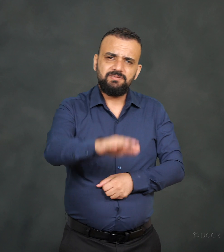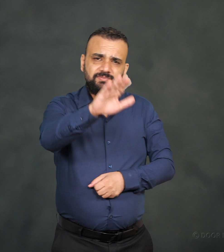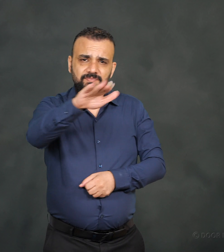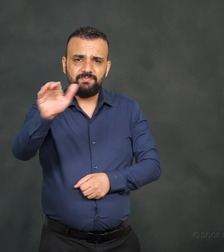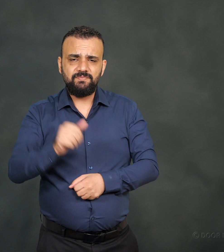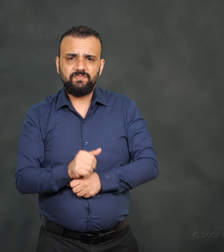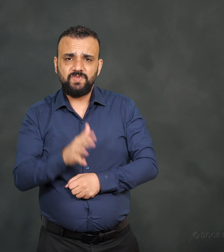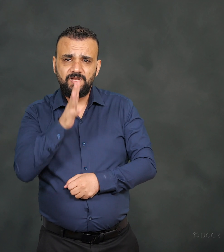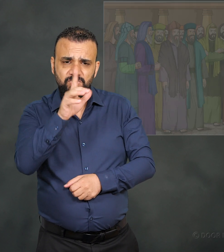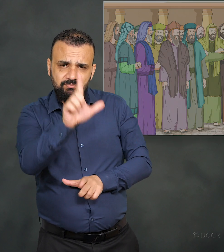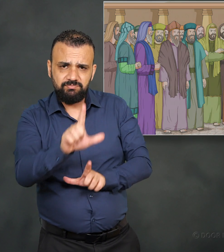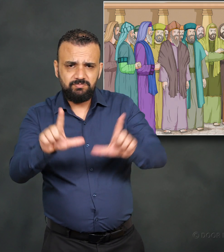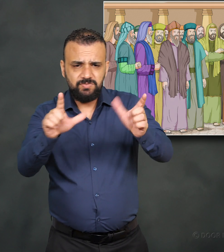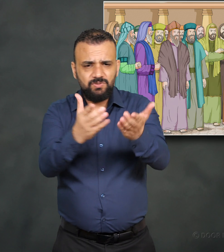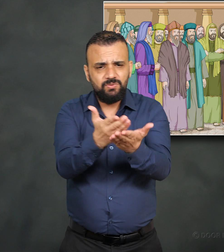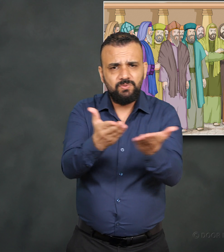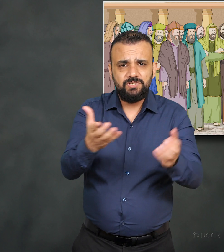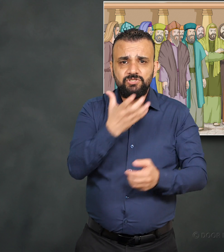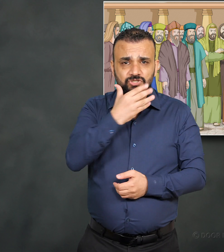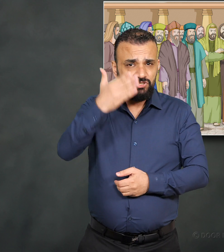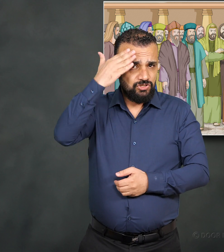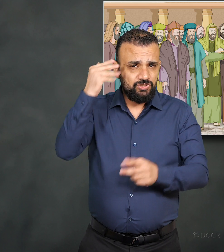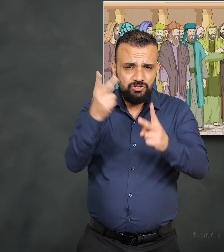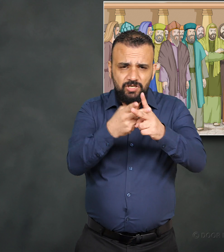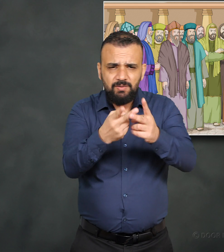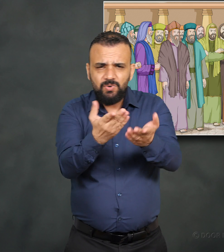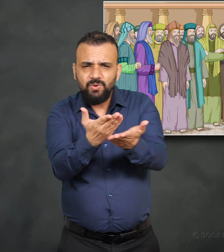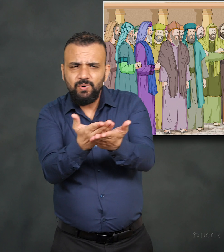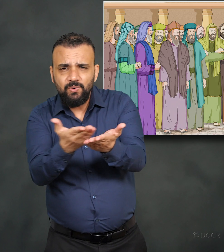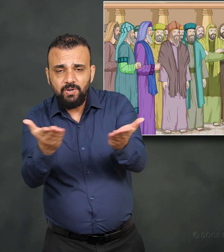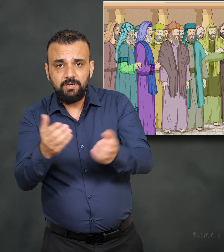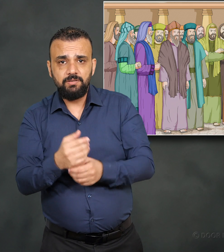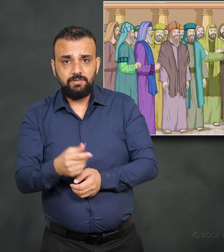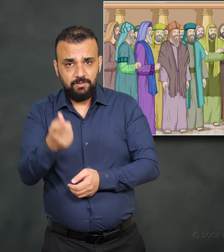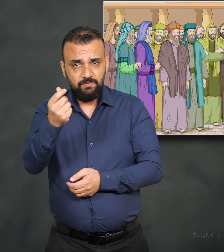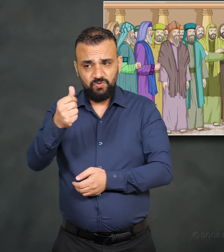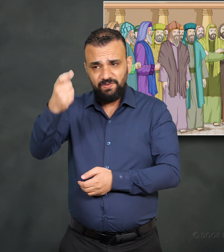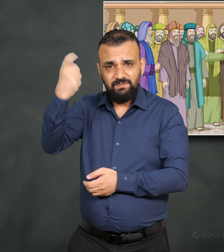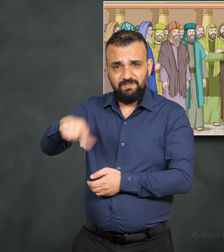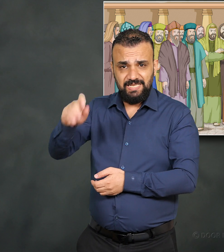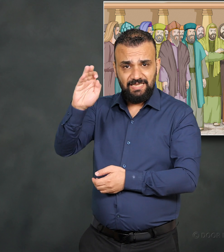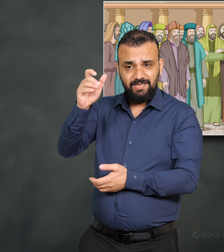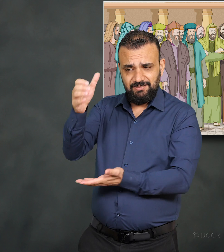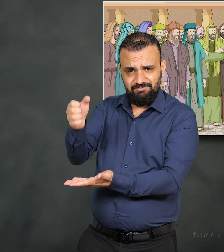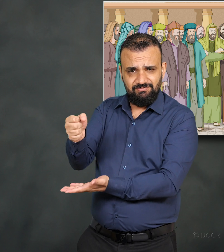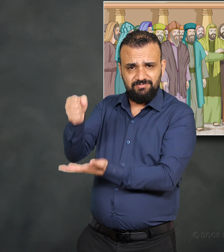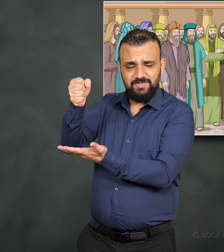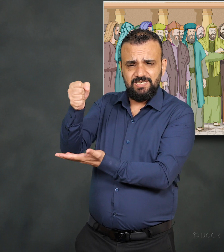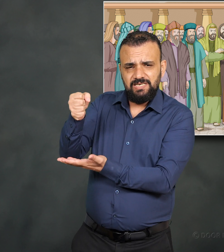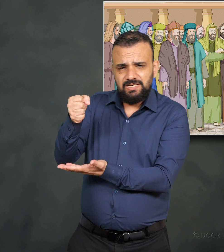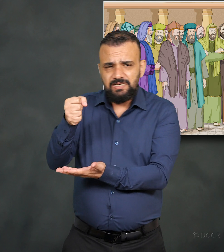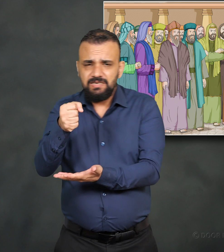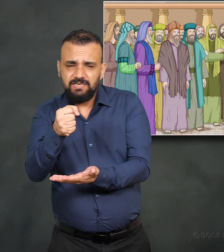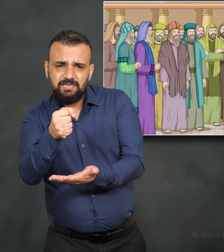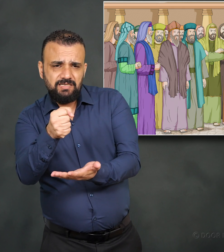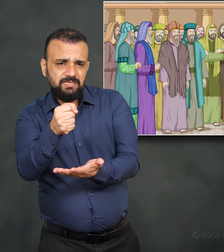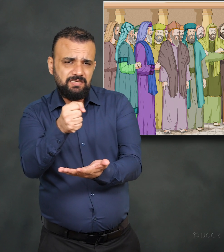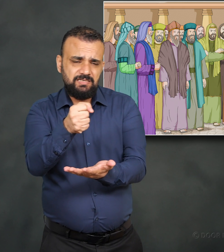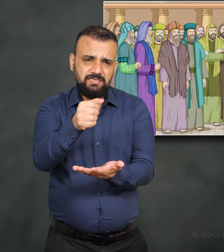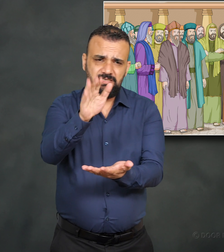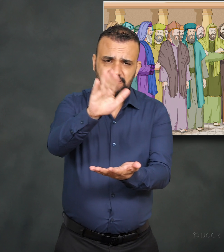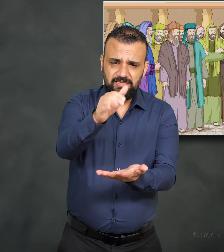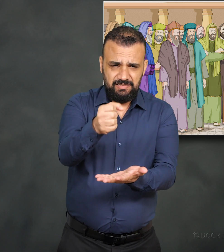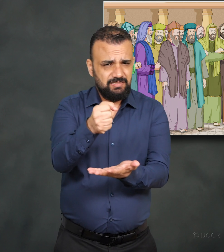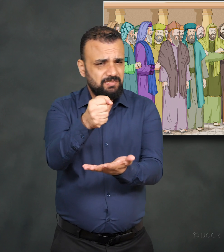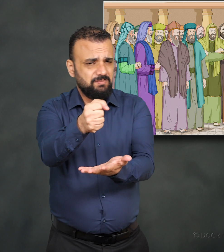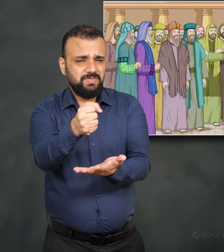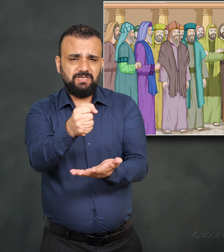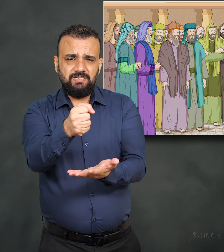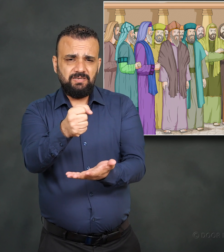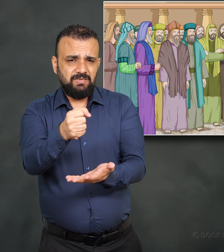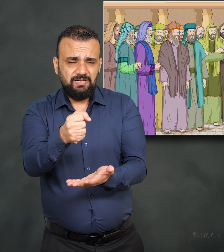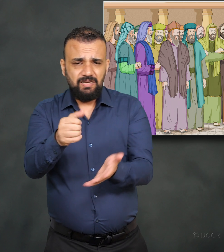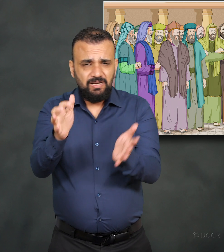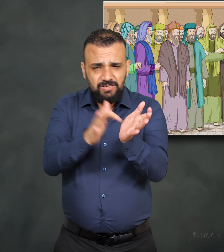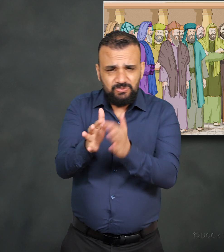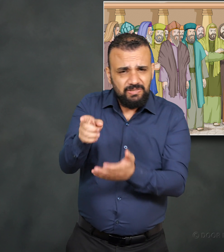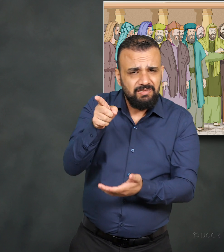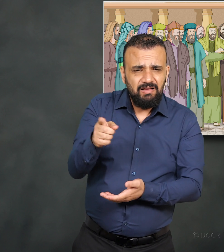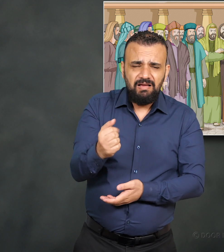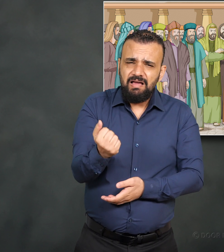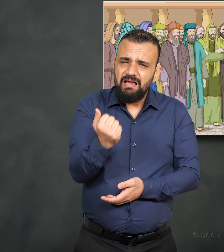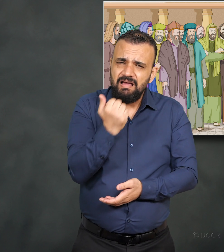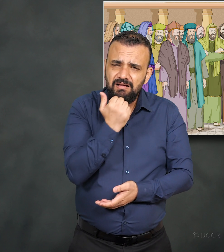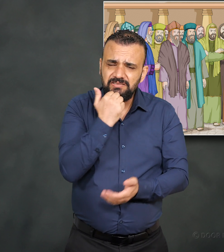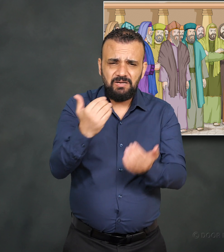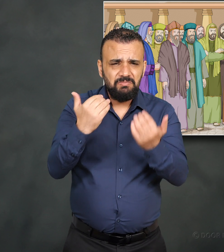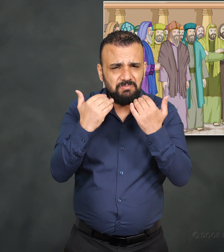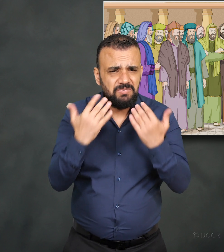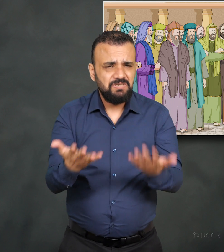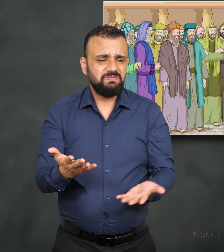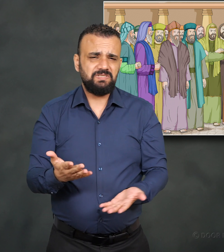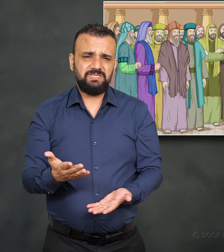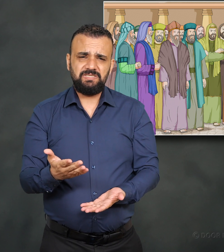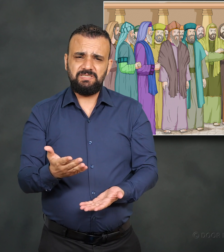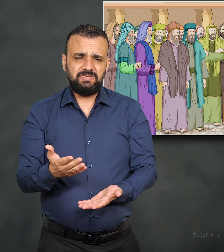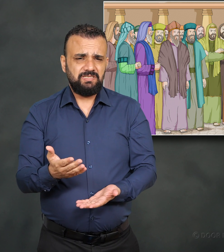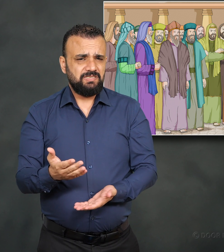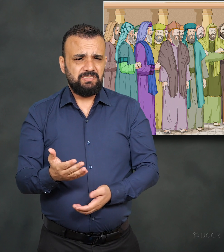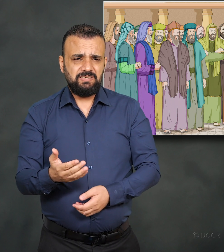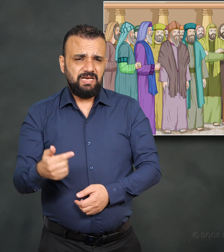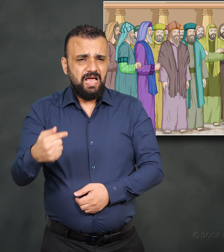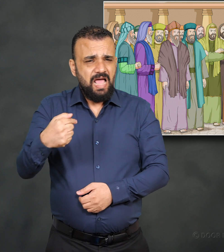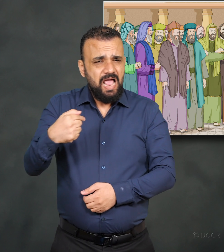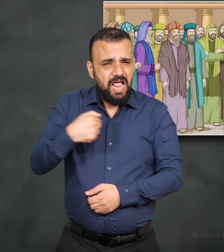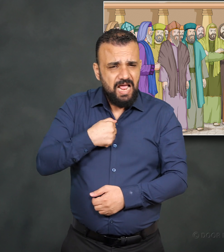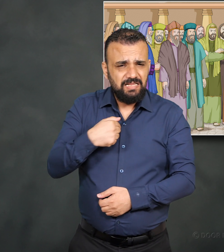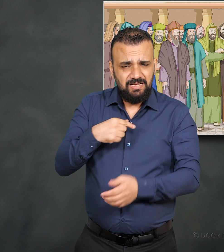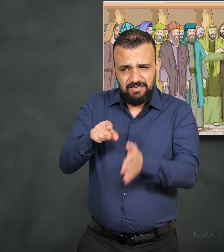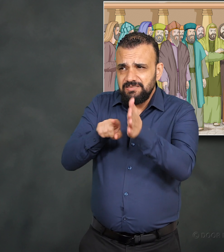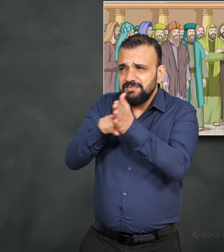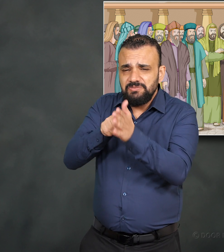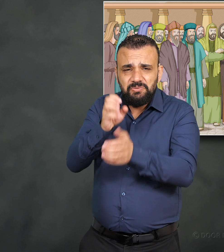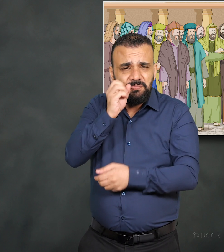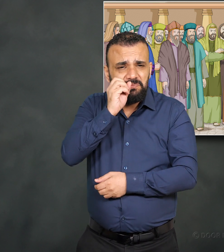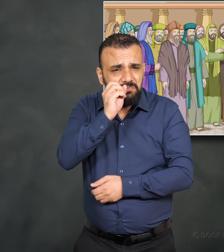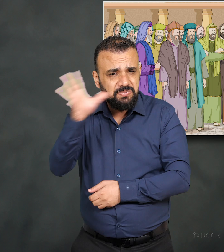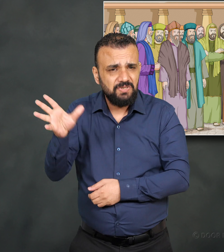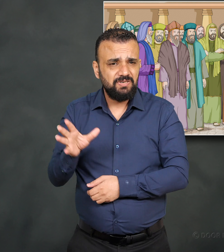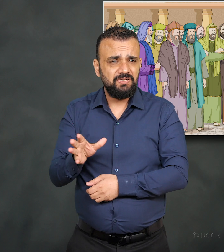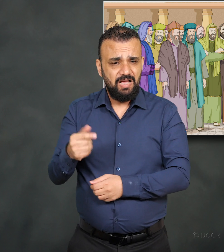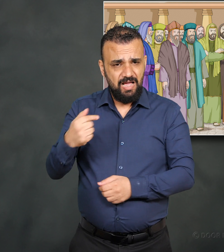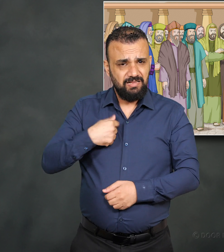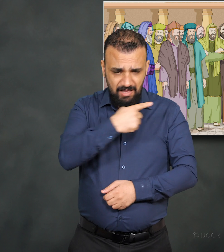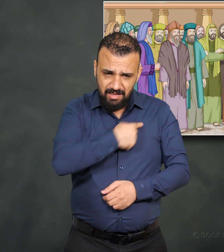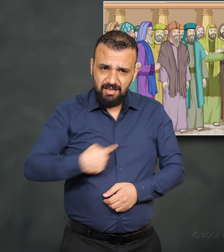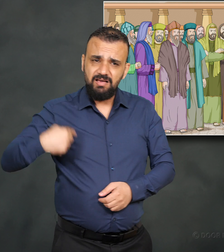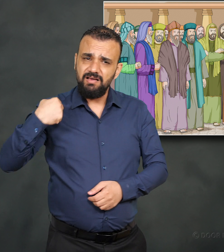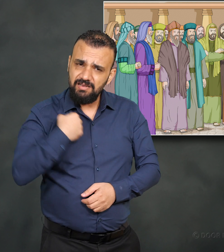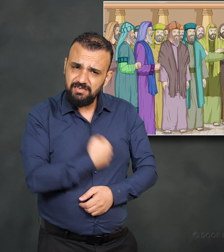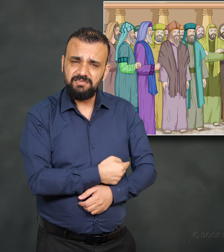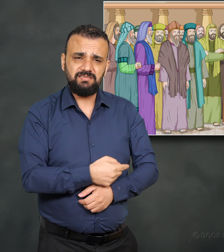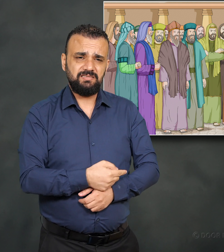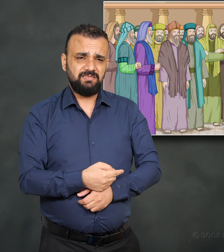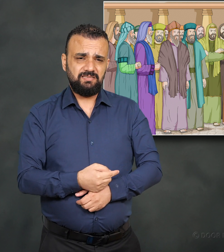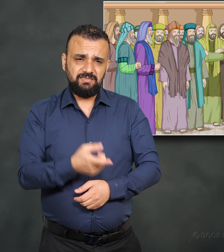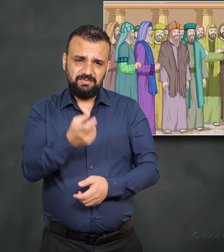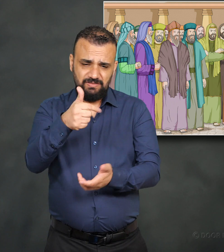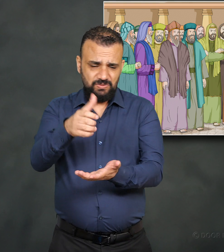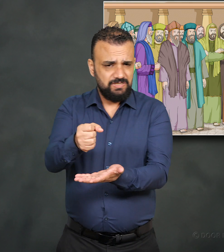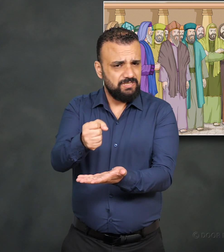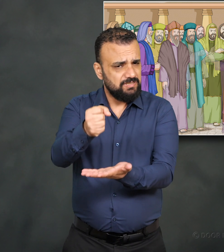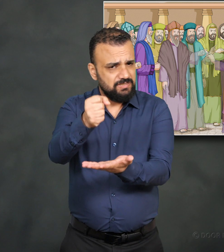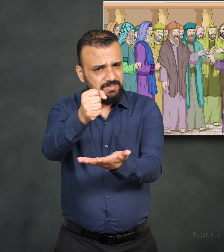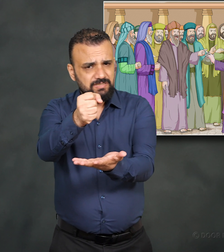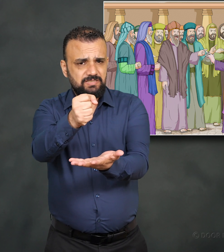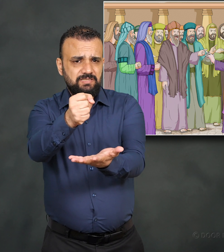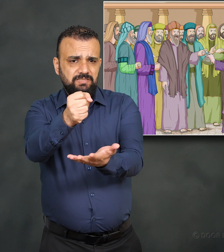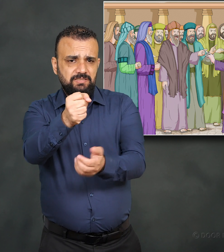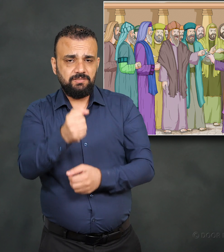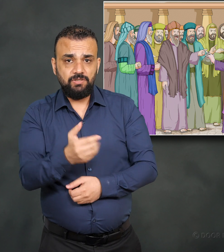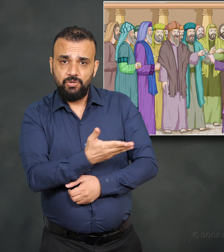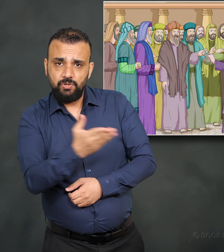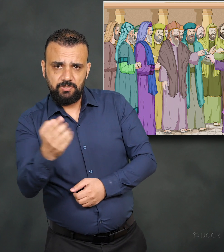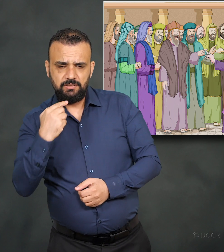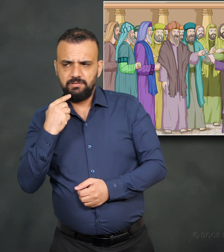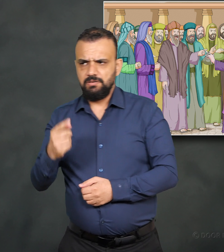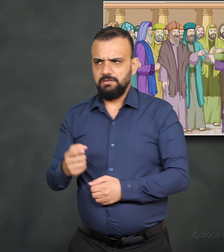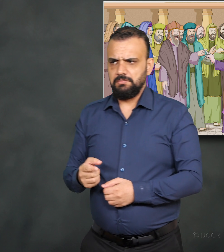When Judas, who had betrayed Him, saw that Jesus was condemned, he was filled with remorse and returned the thirty pieces of silver to the chief priests and elders.